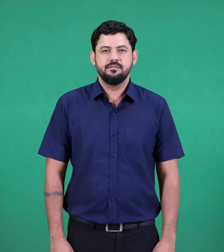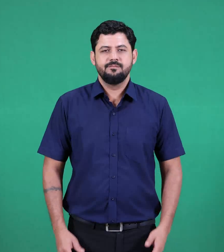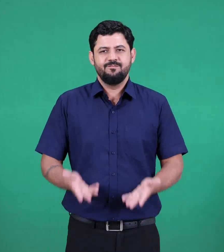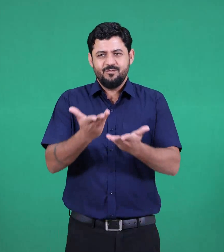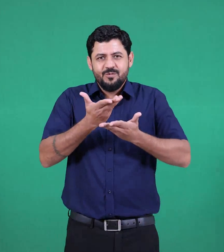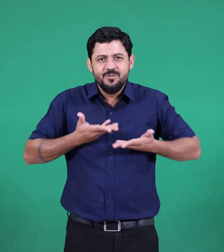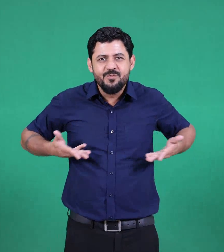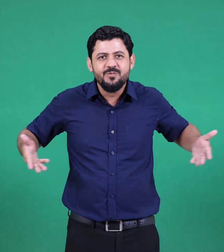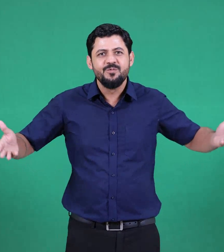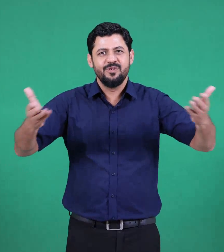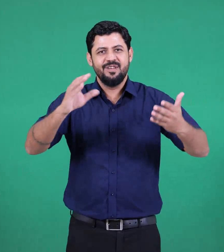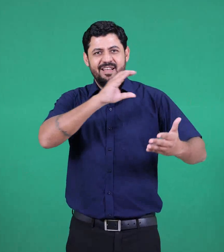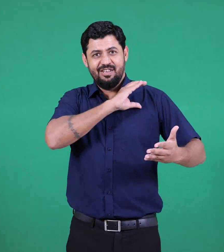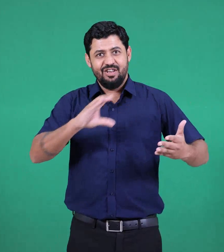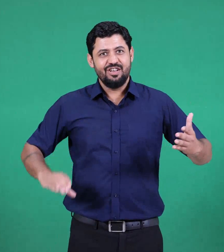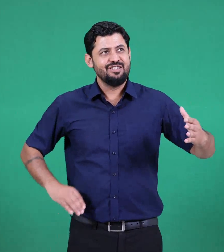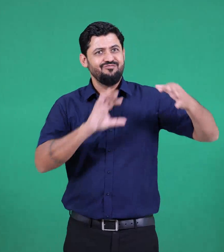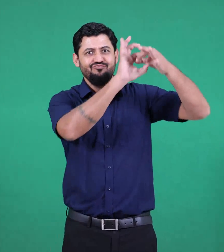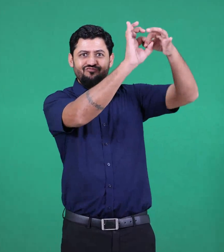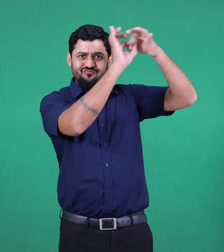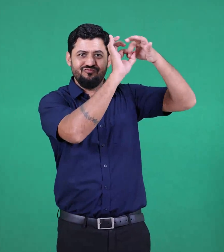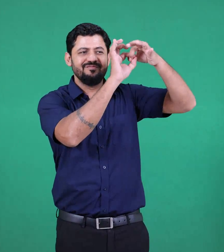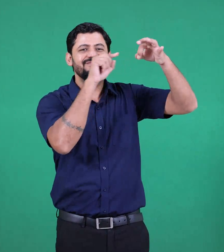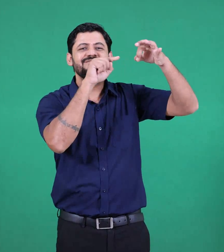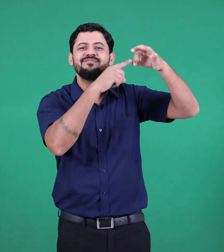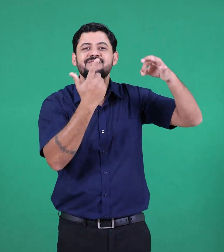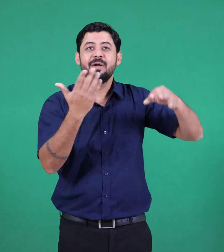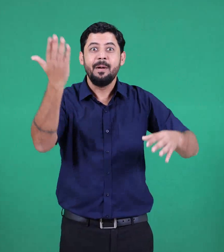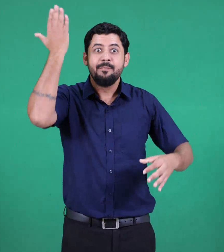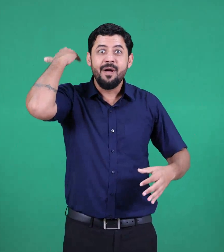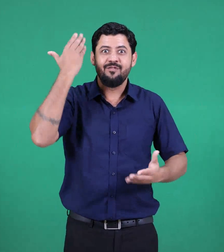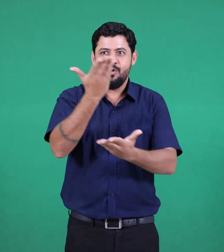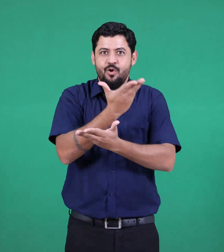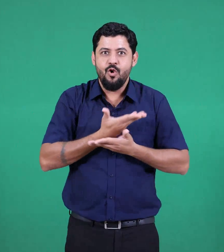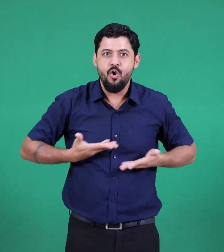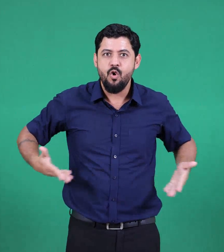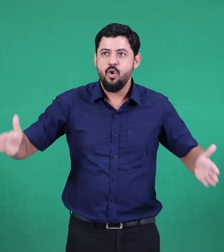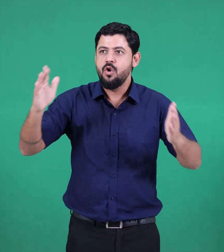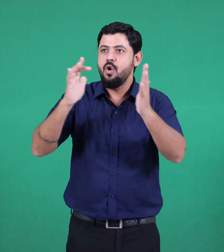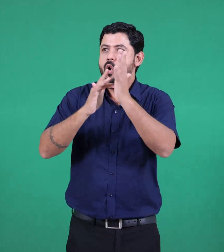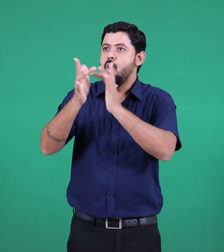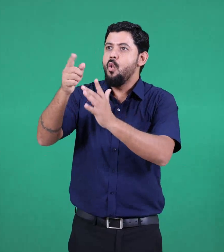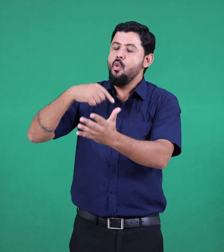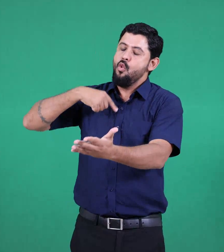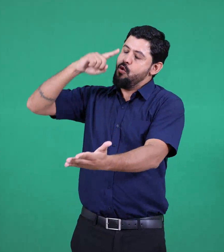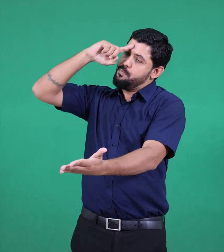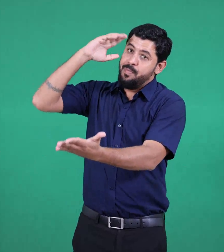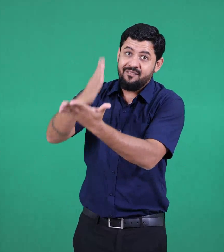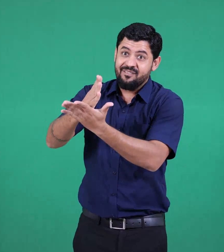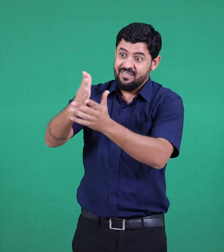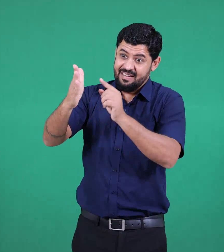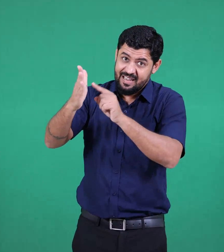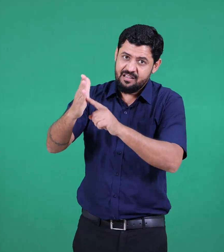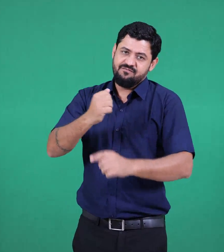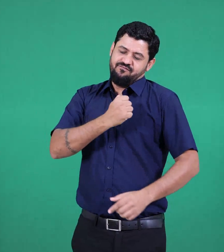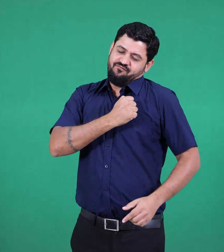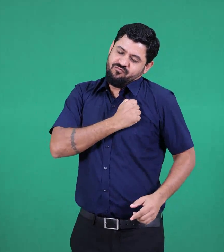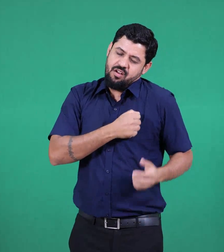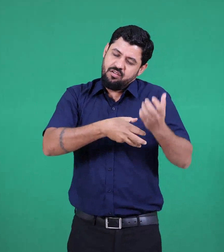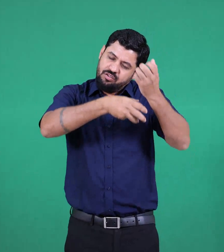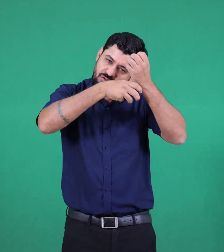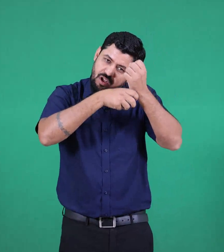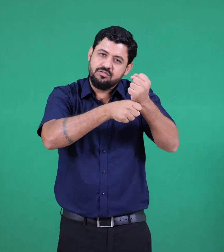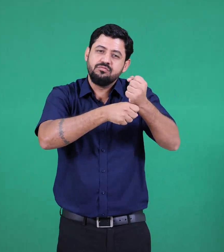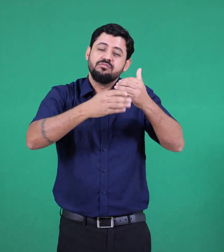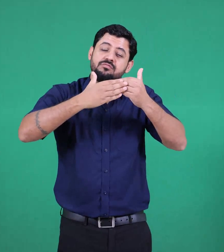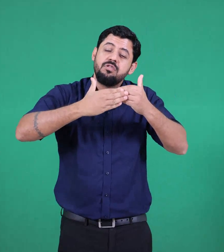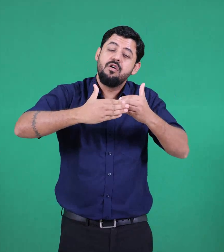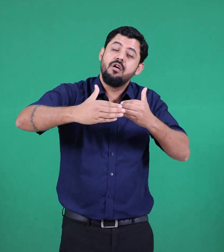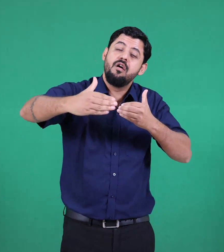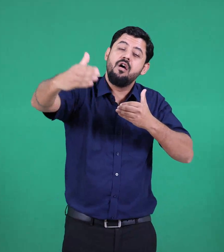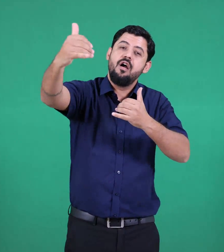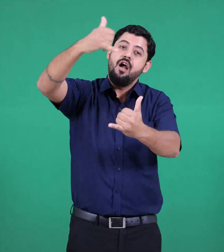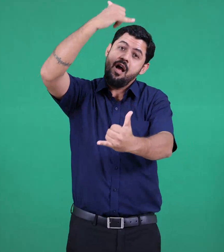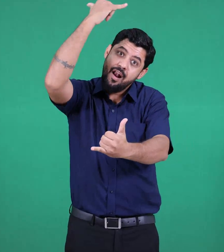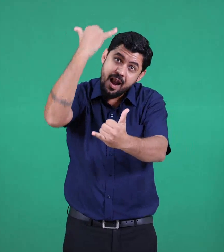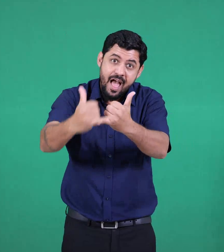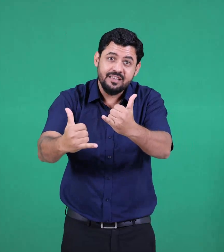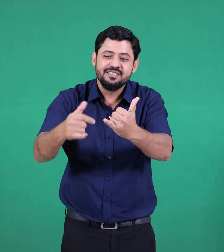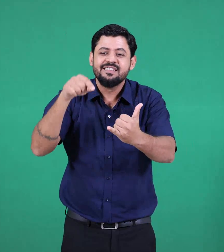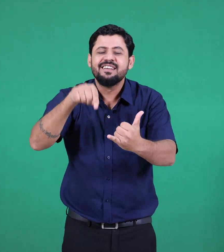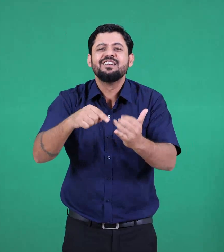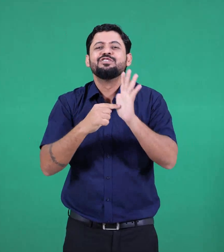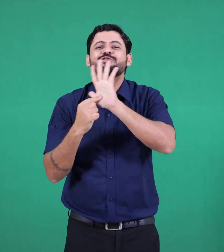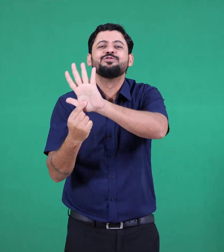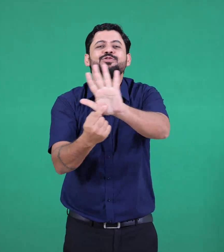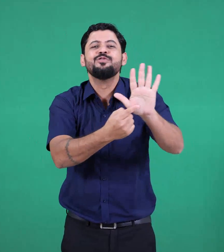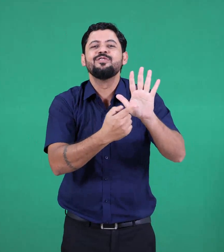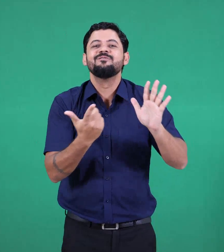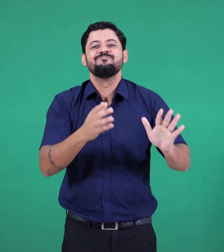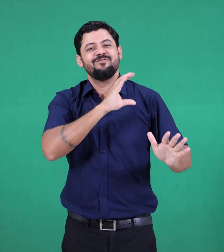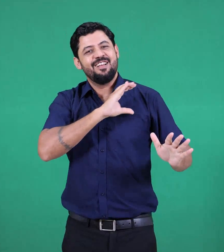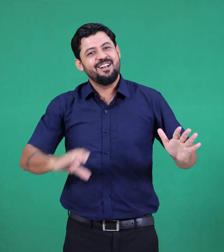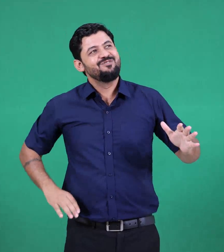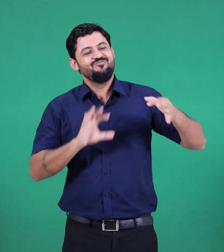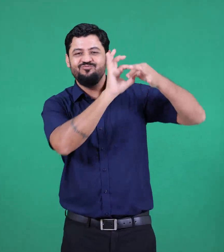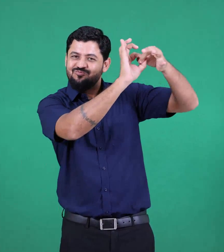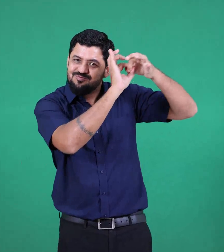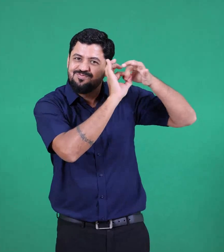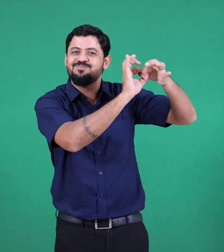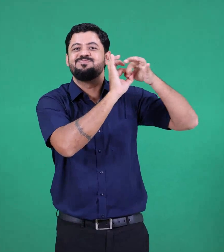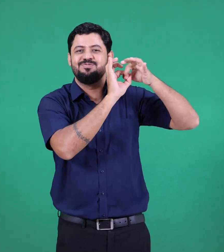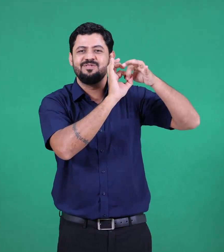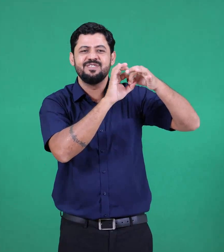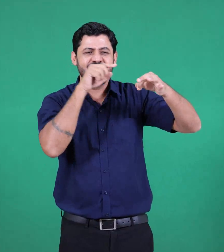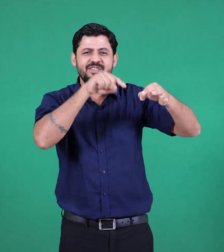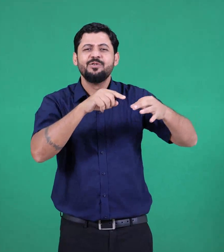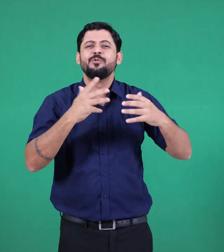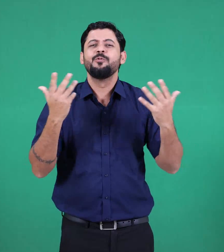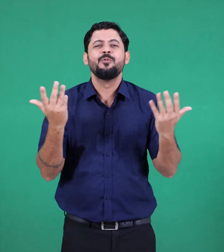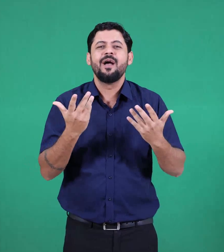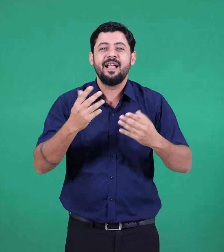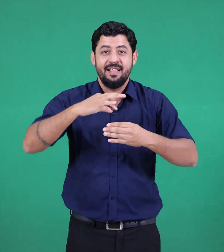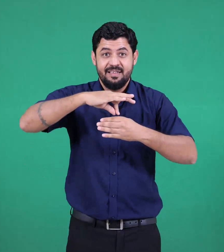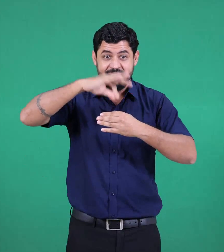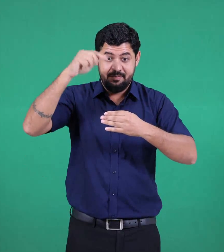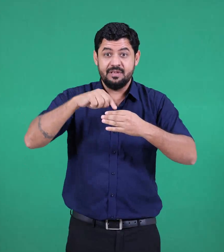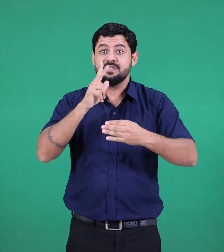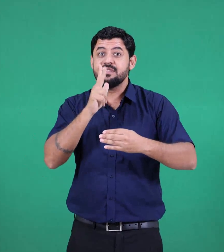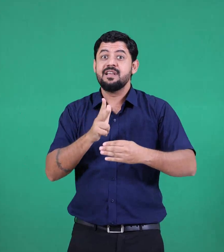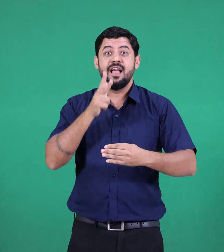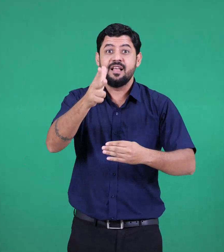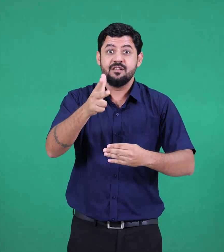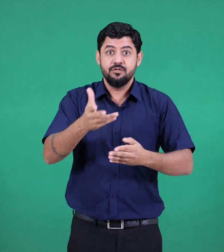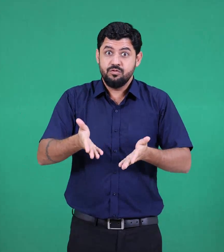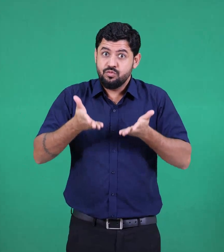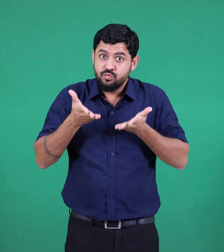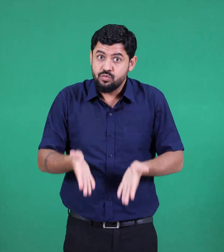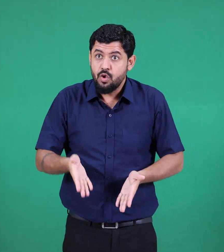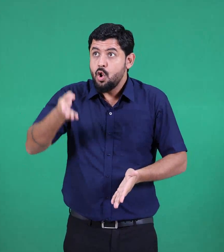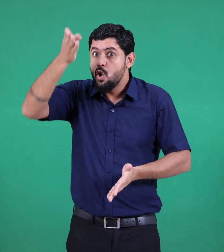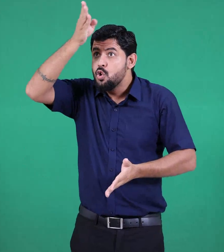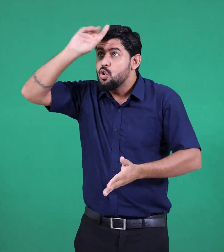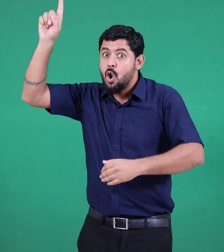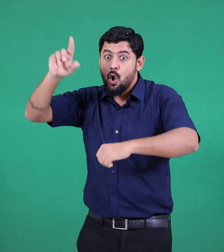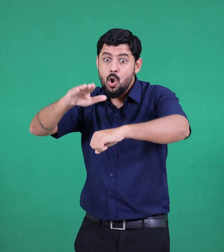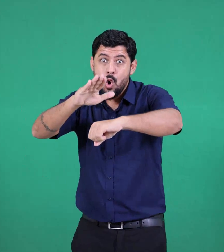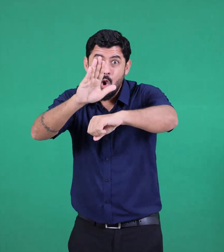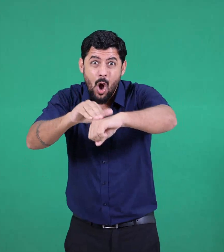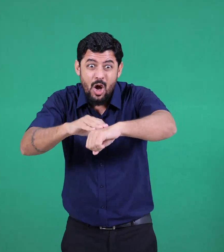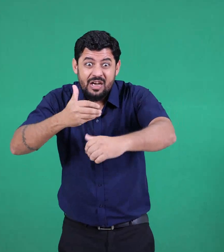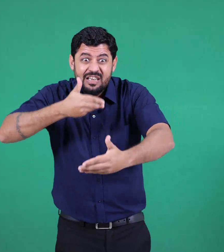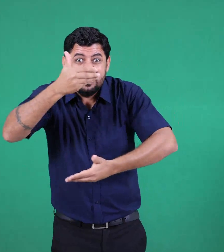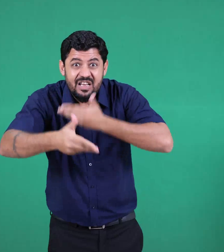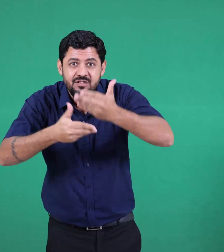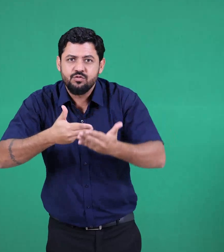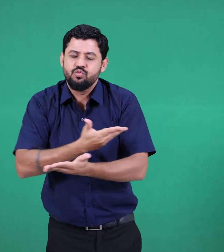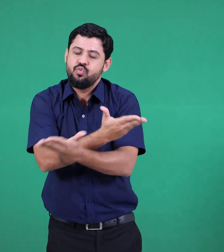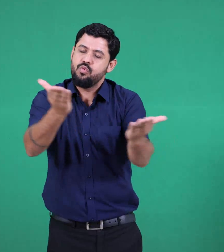We have come to share in Christ if we hold firmly to the end the assurance we had at first.